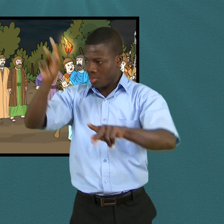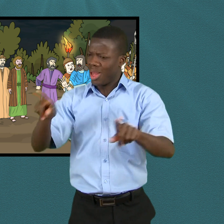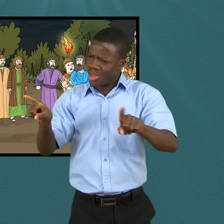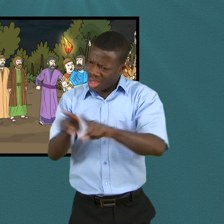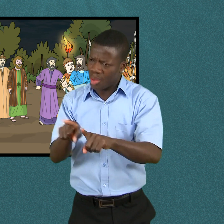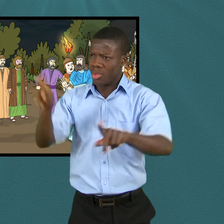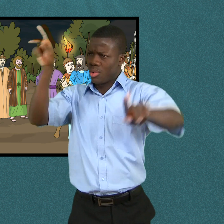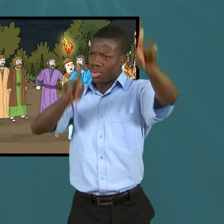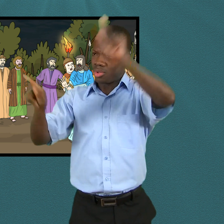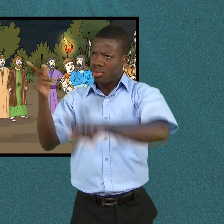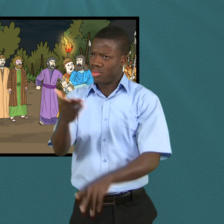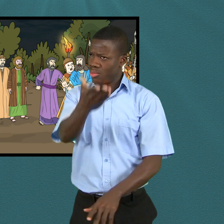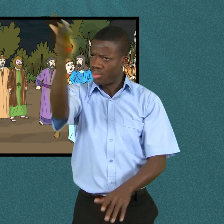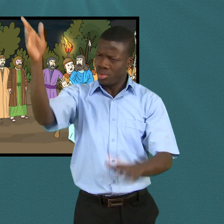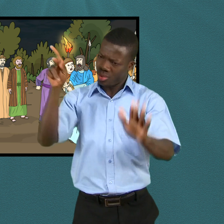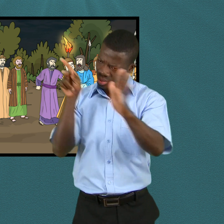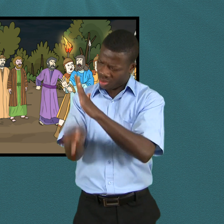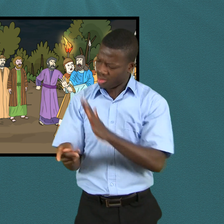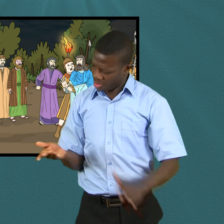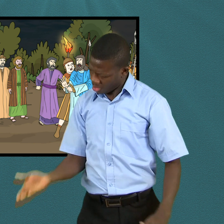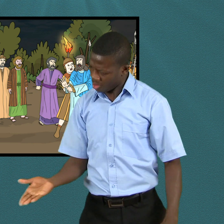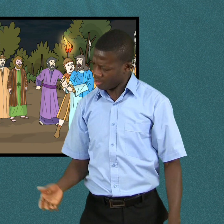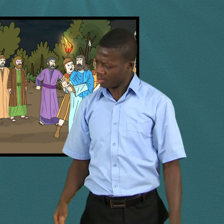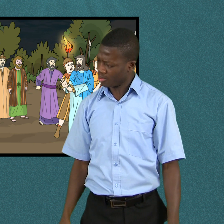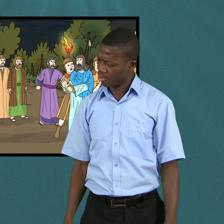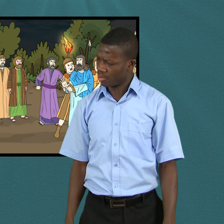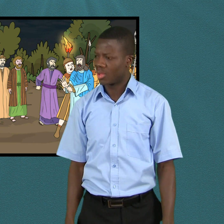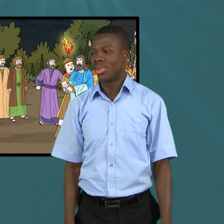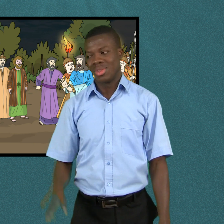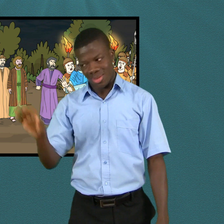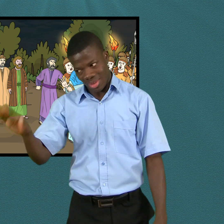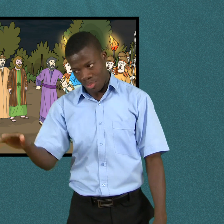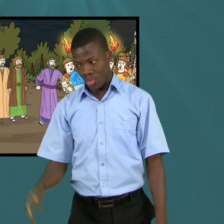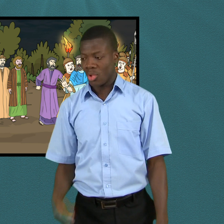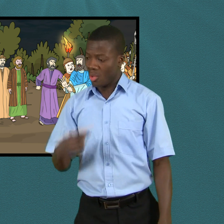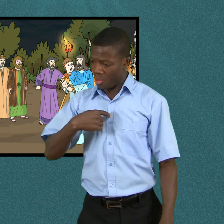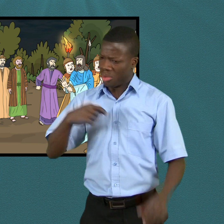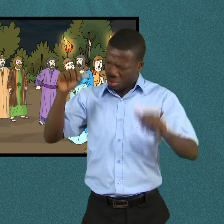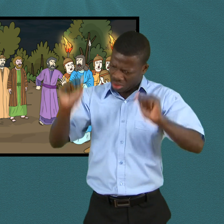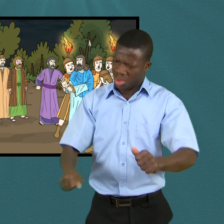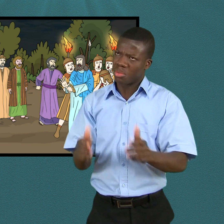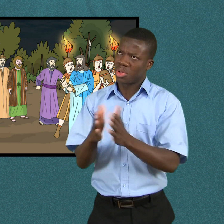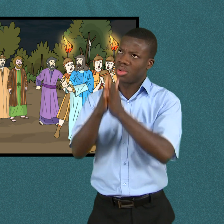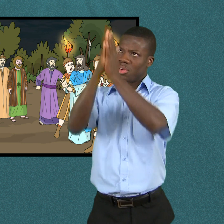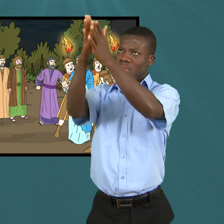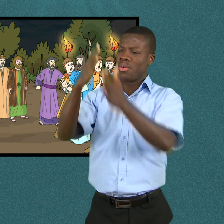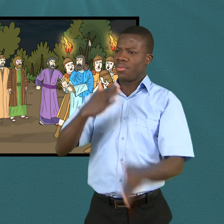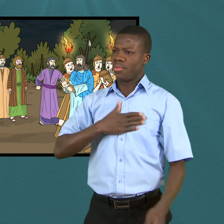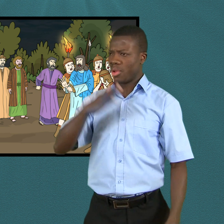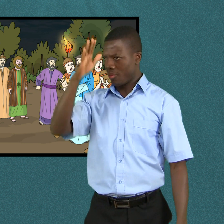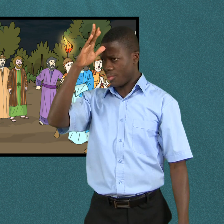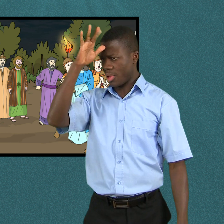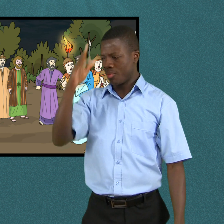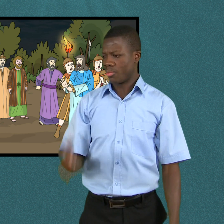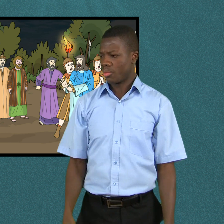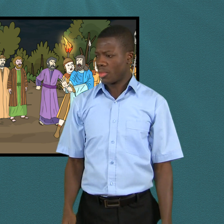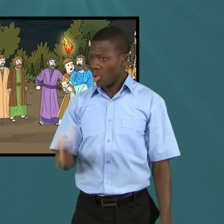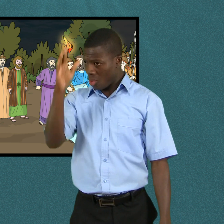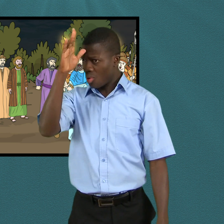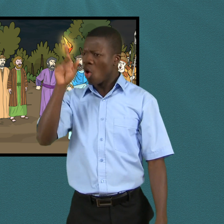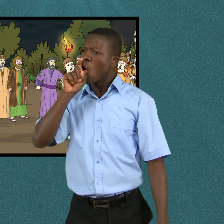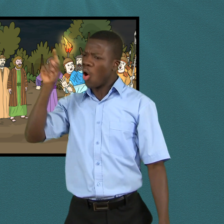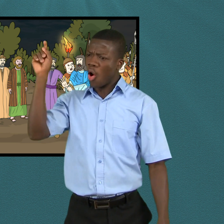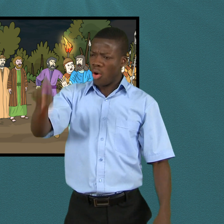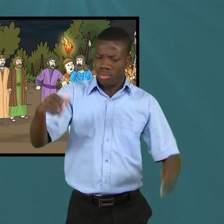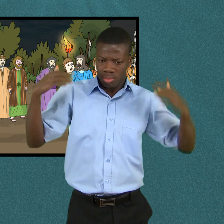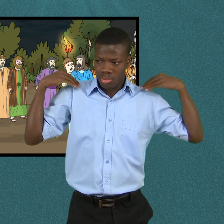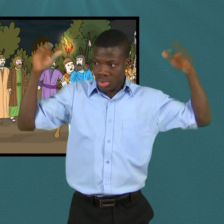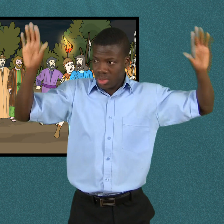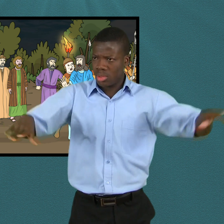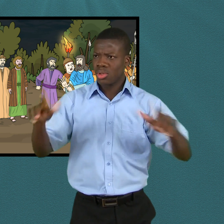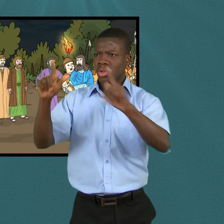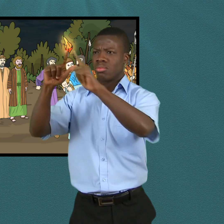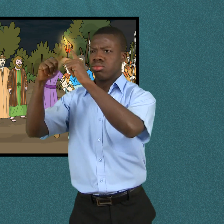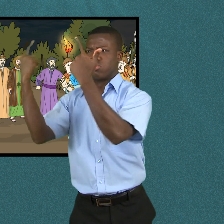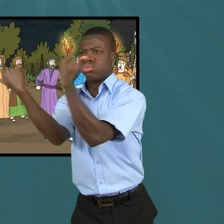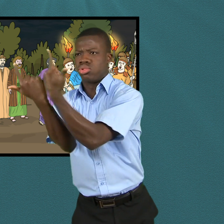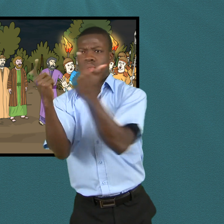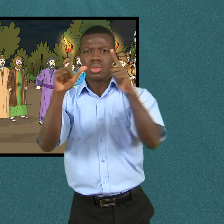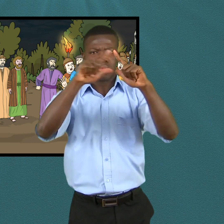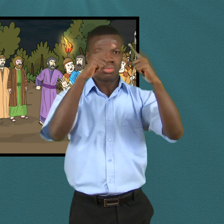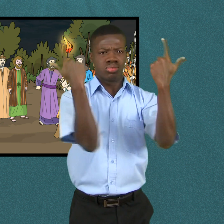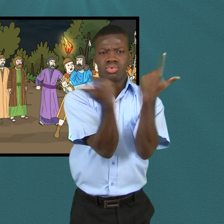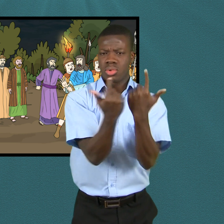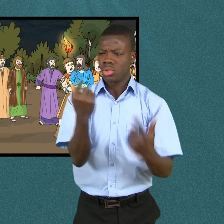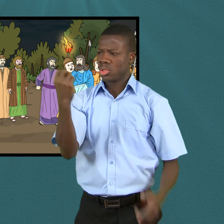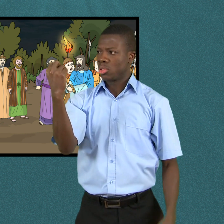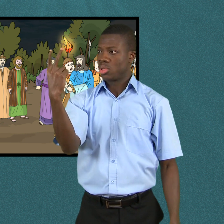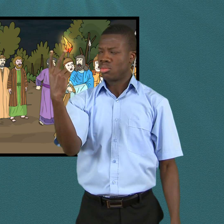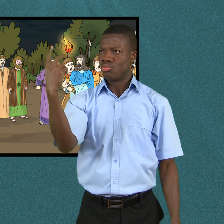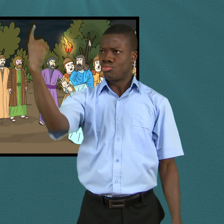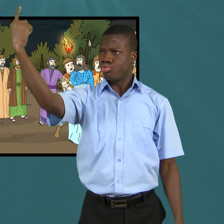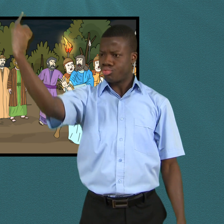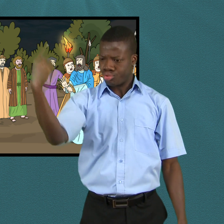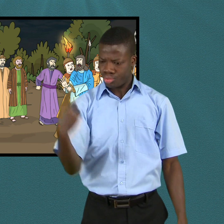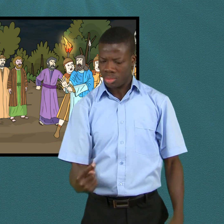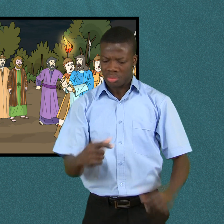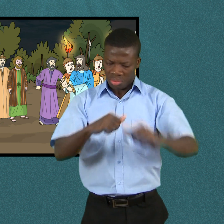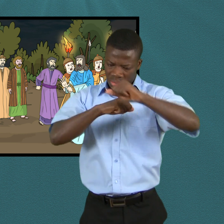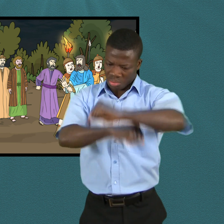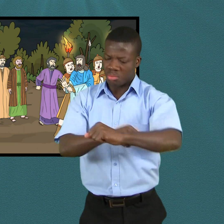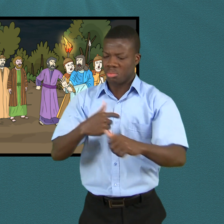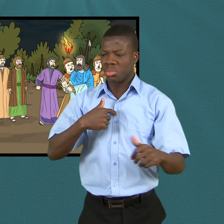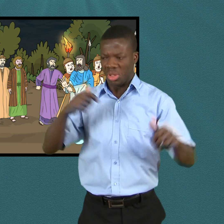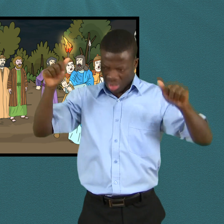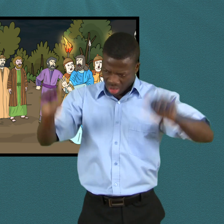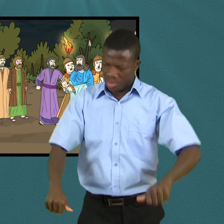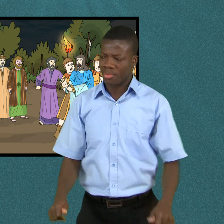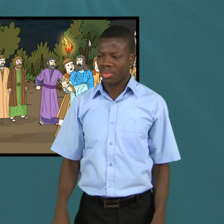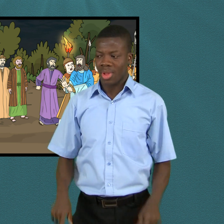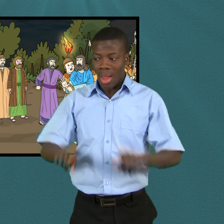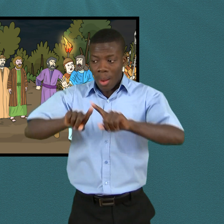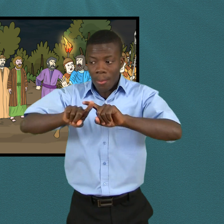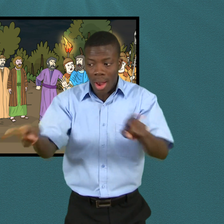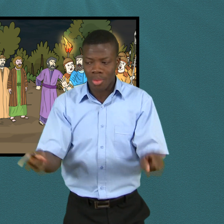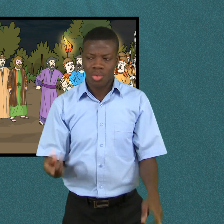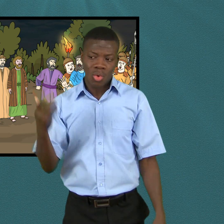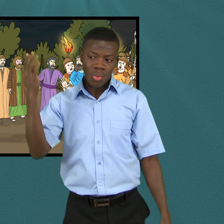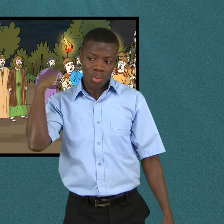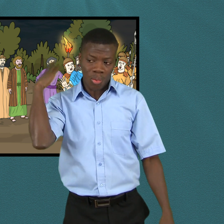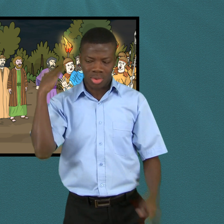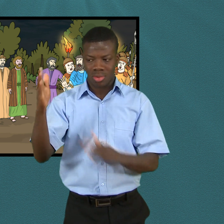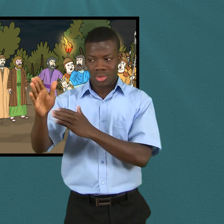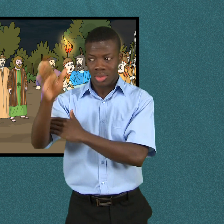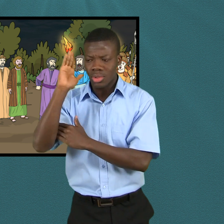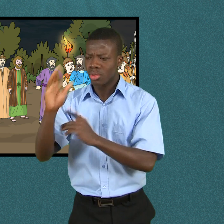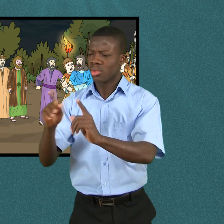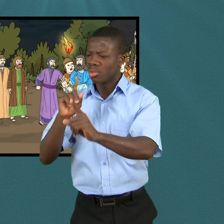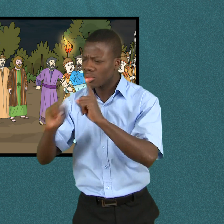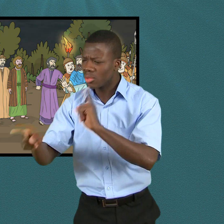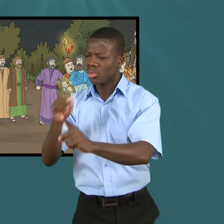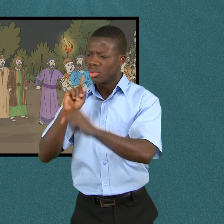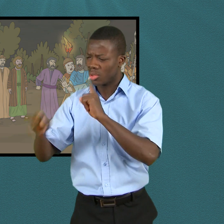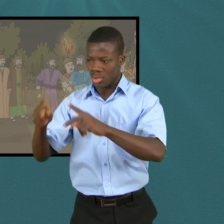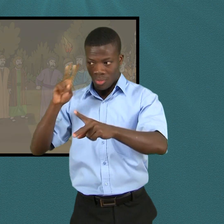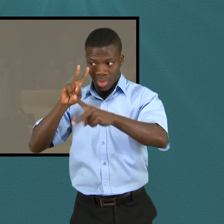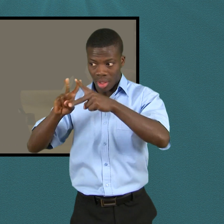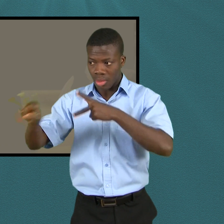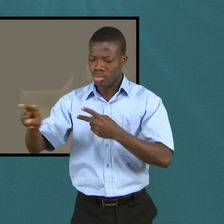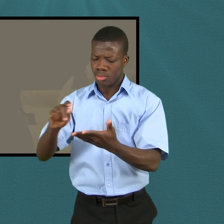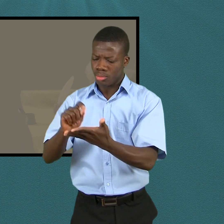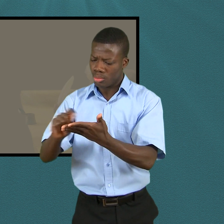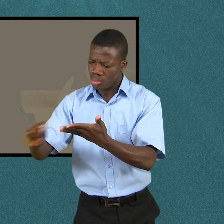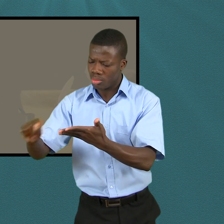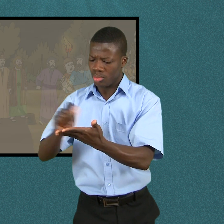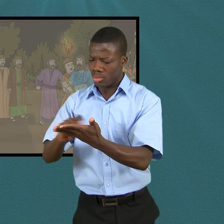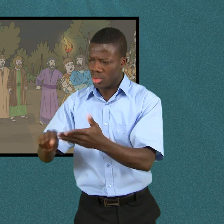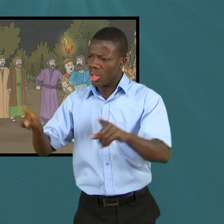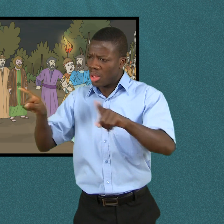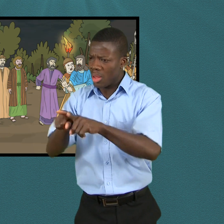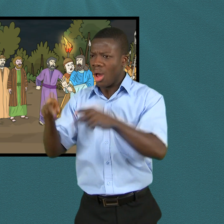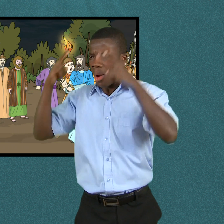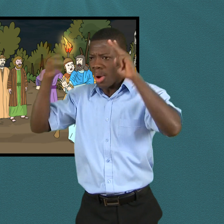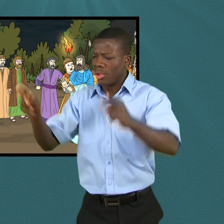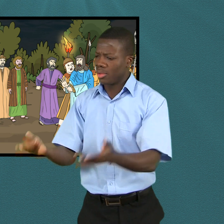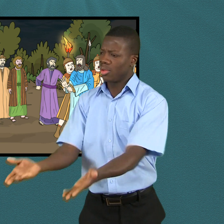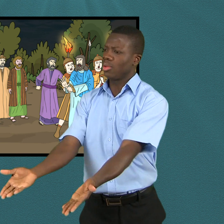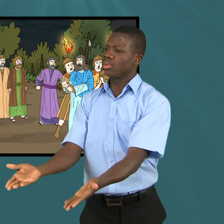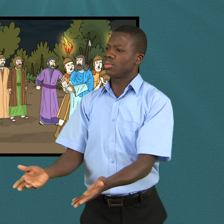Are you not aware that I can call on My Father, and He will at once put at My disposal more than twelve legions of angels?